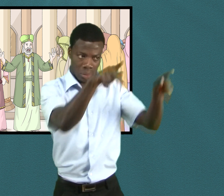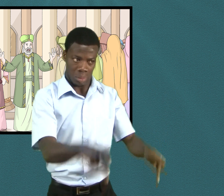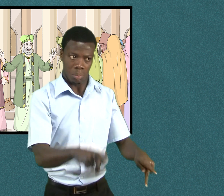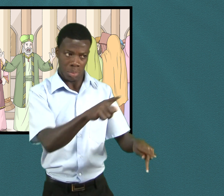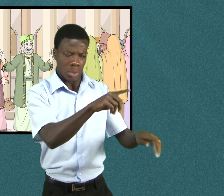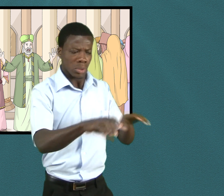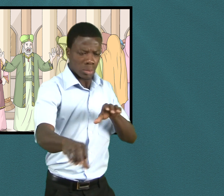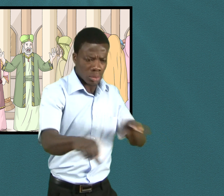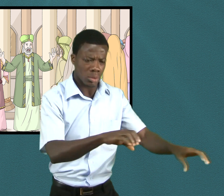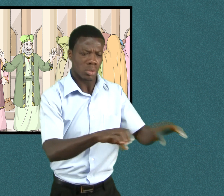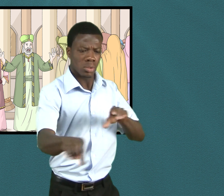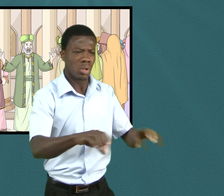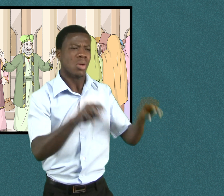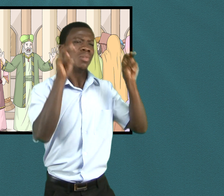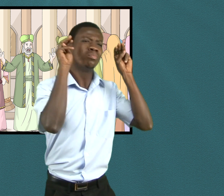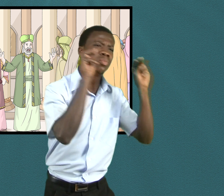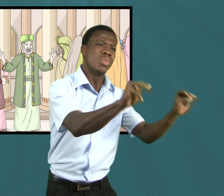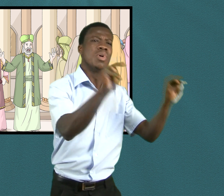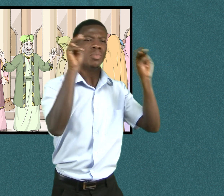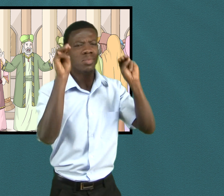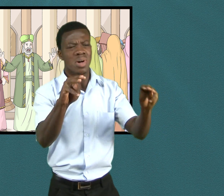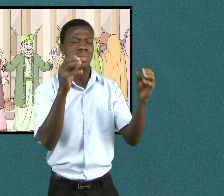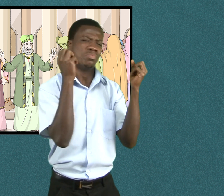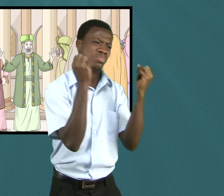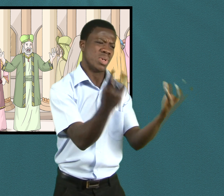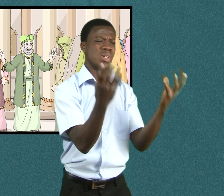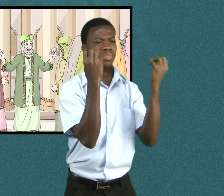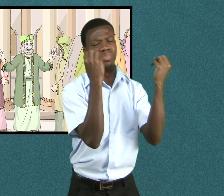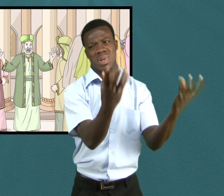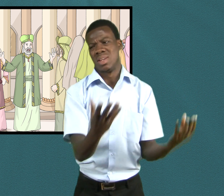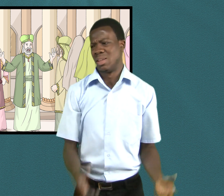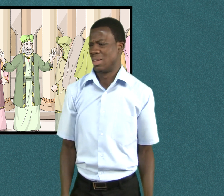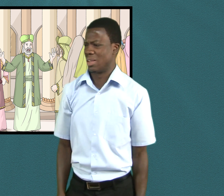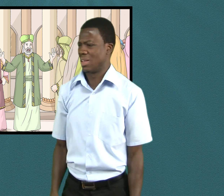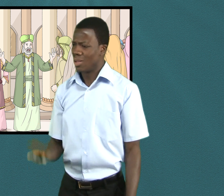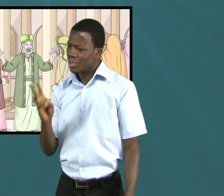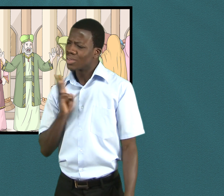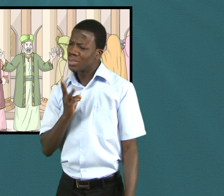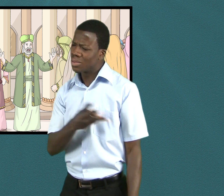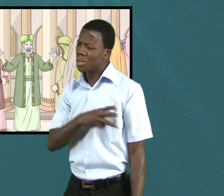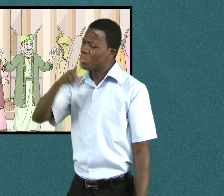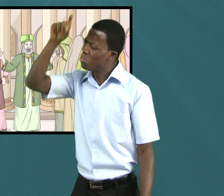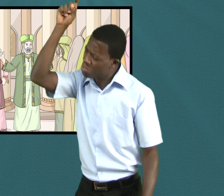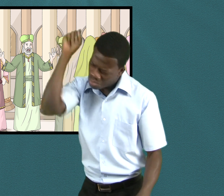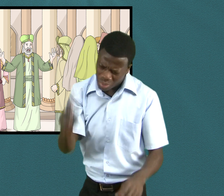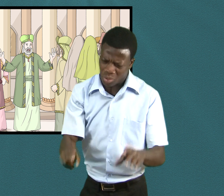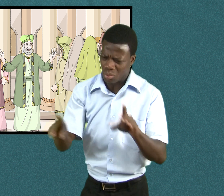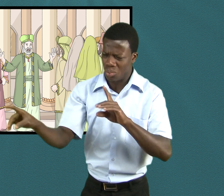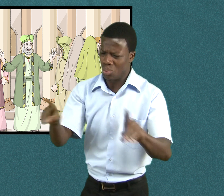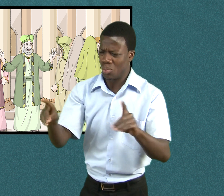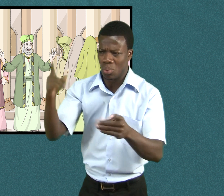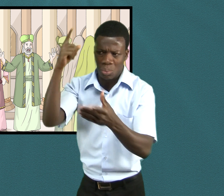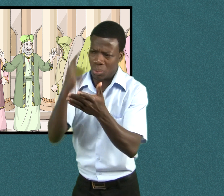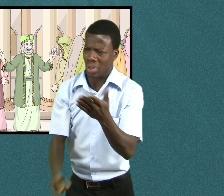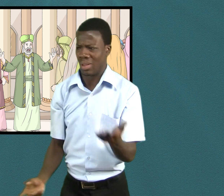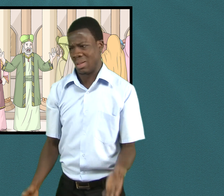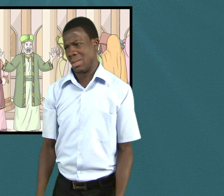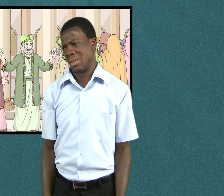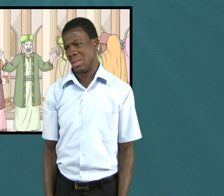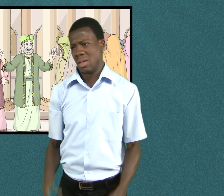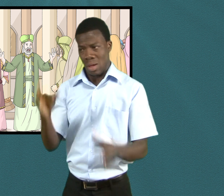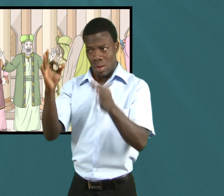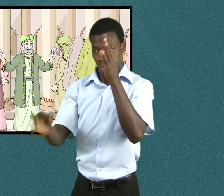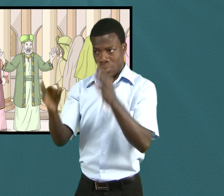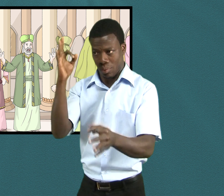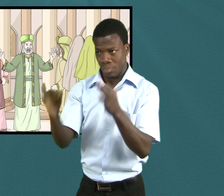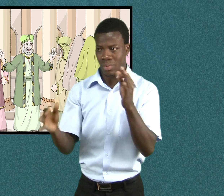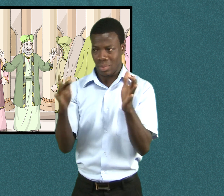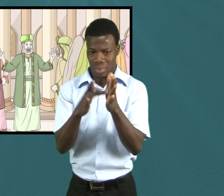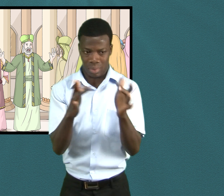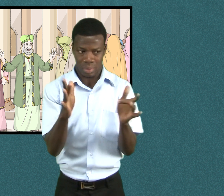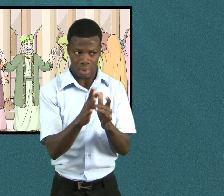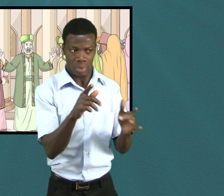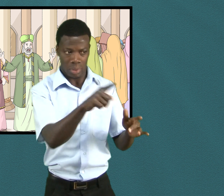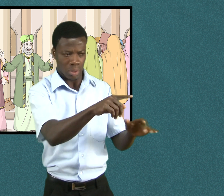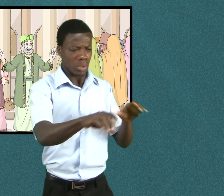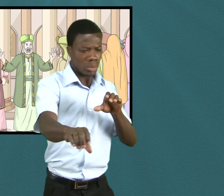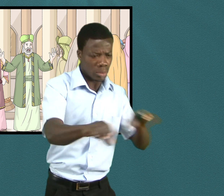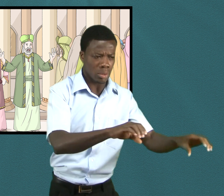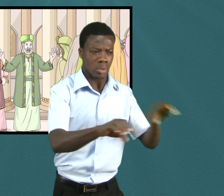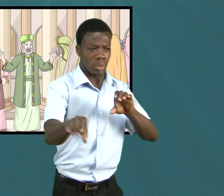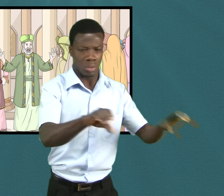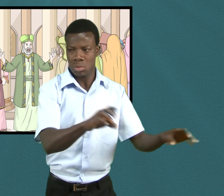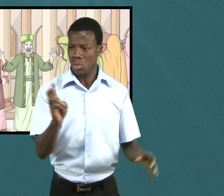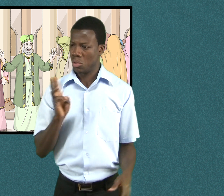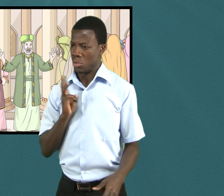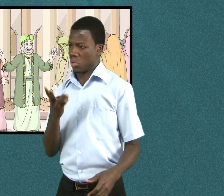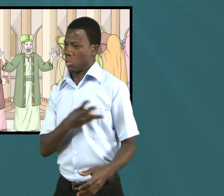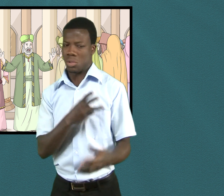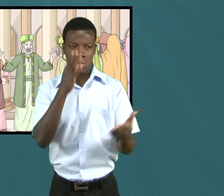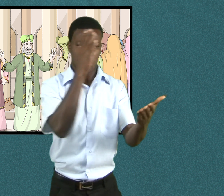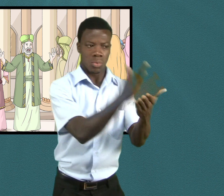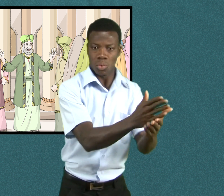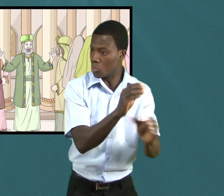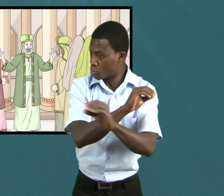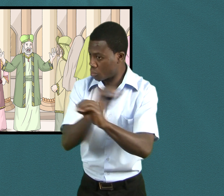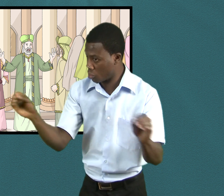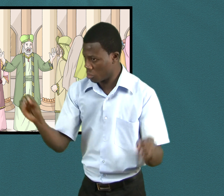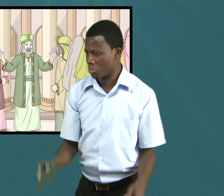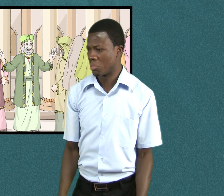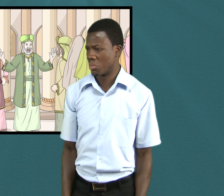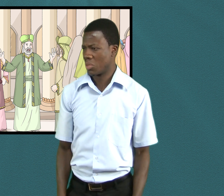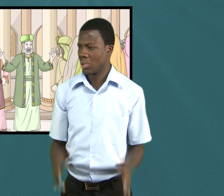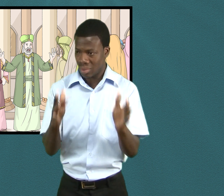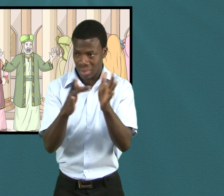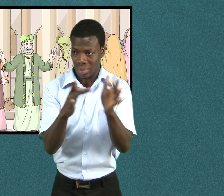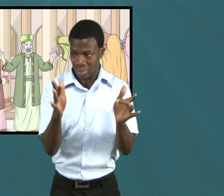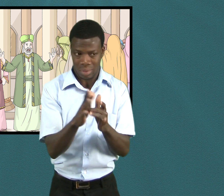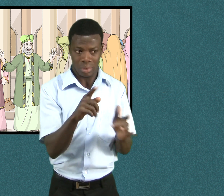This man is performing many signs.